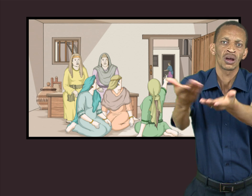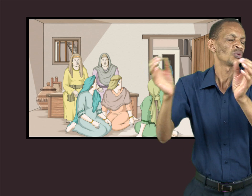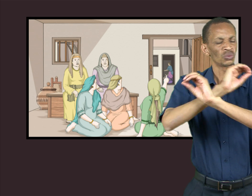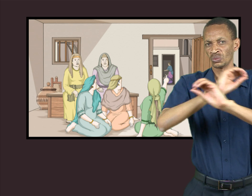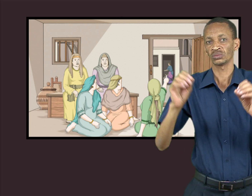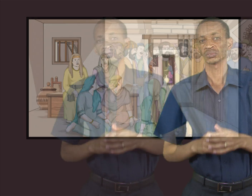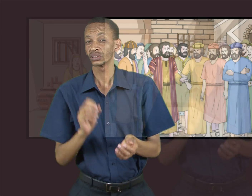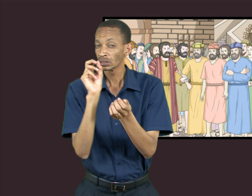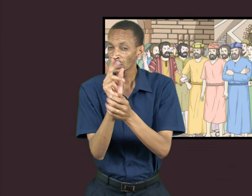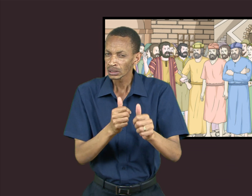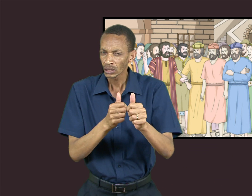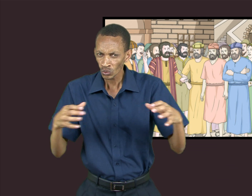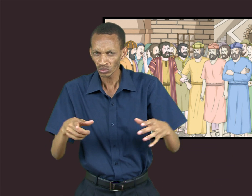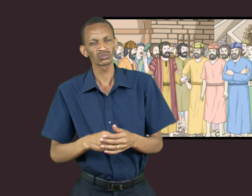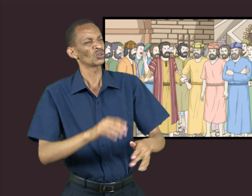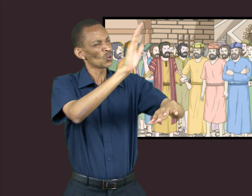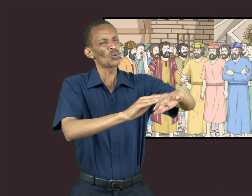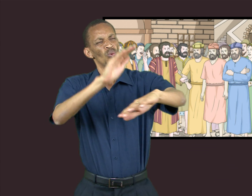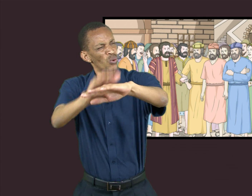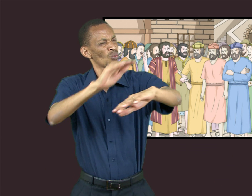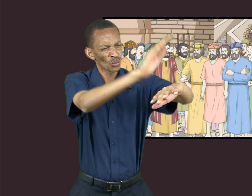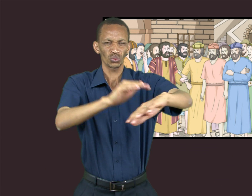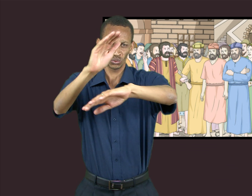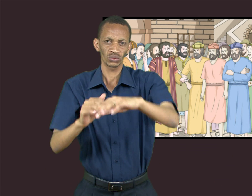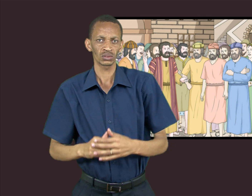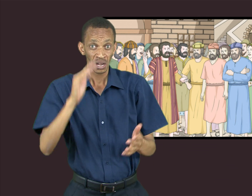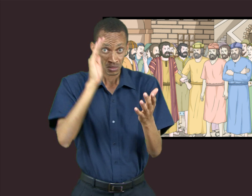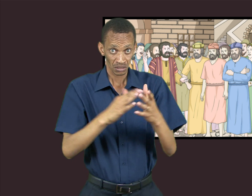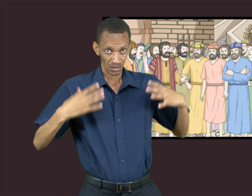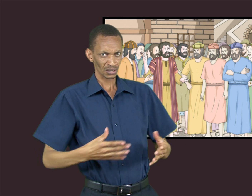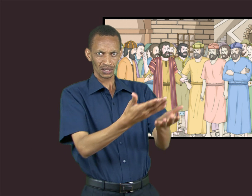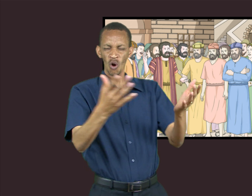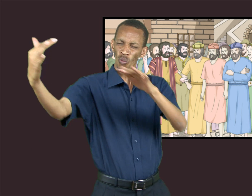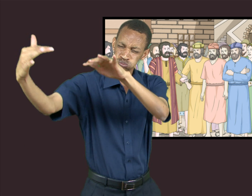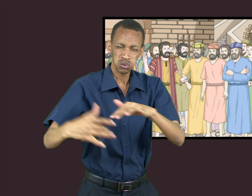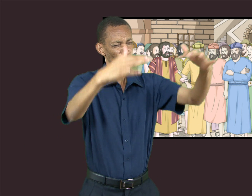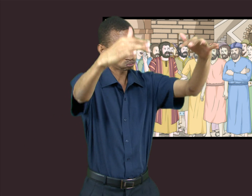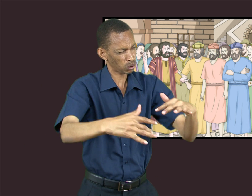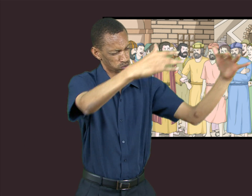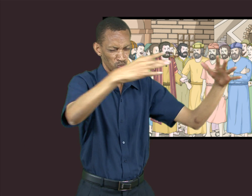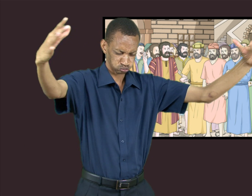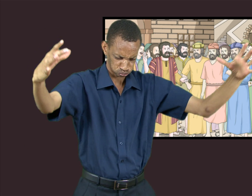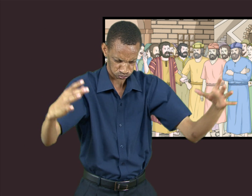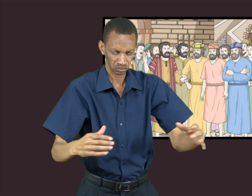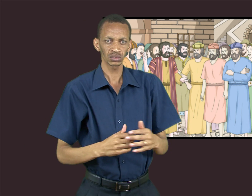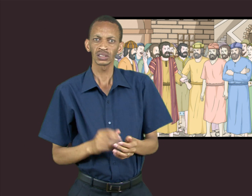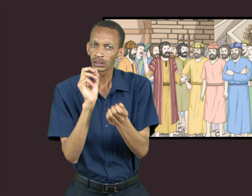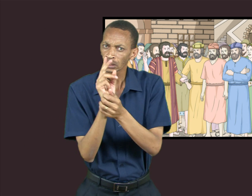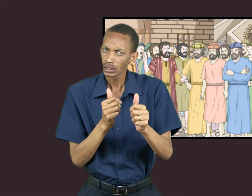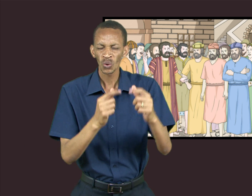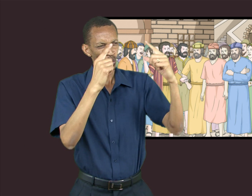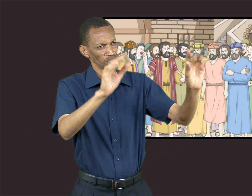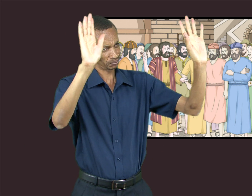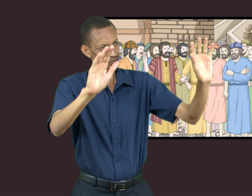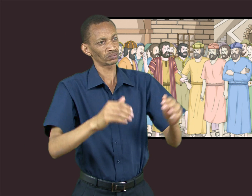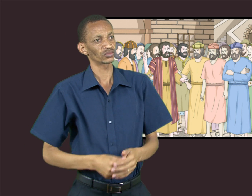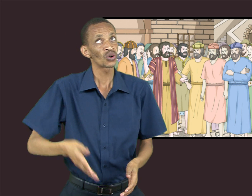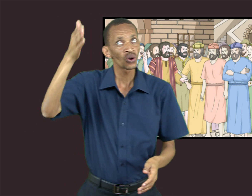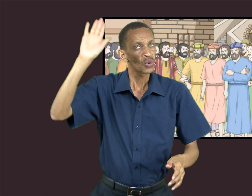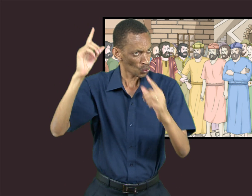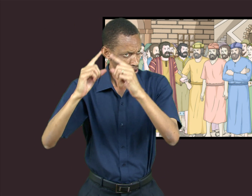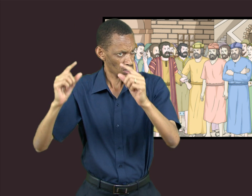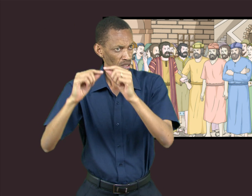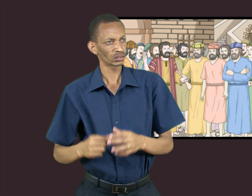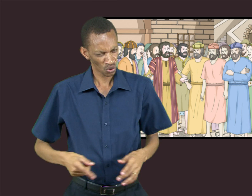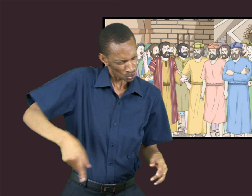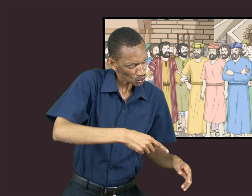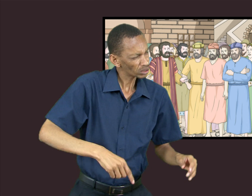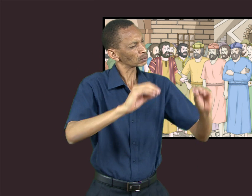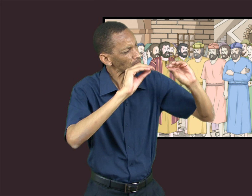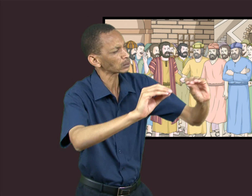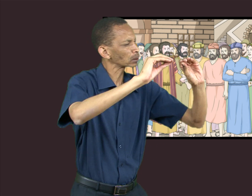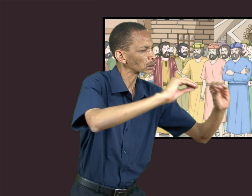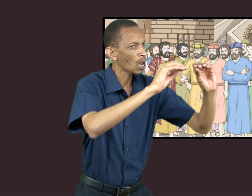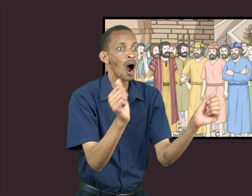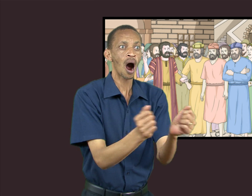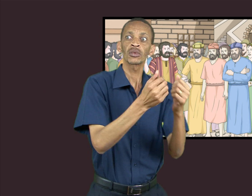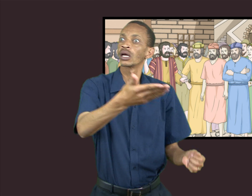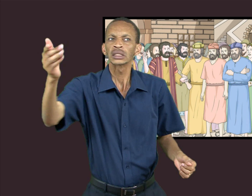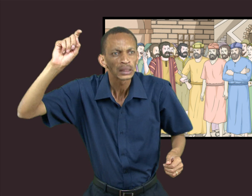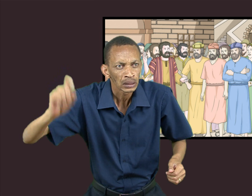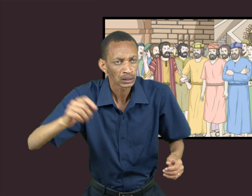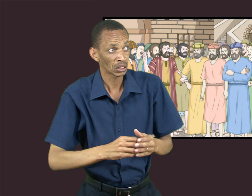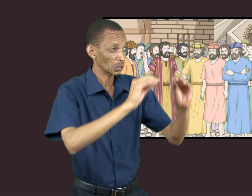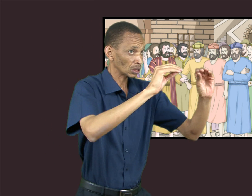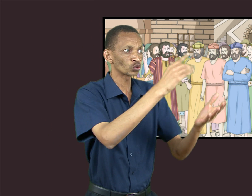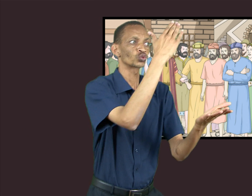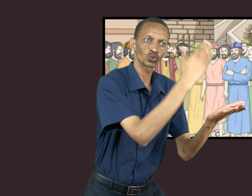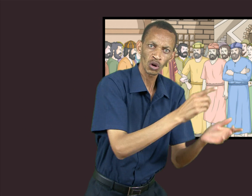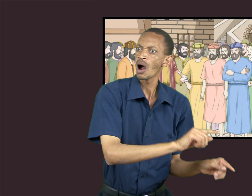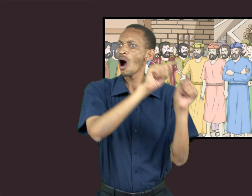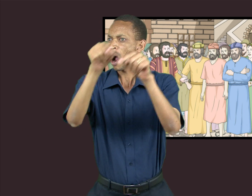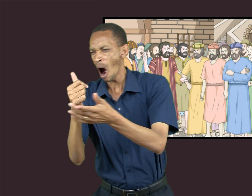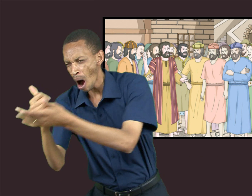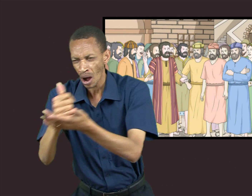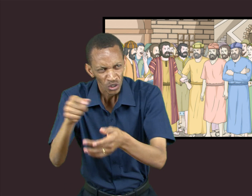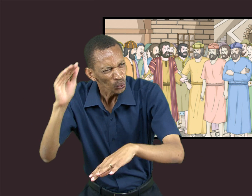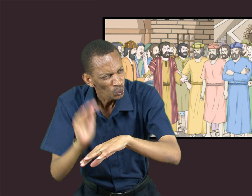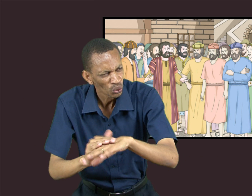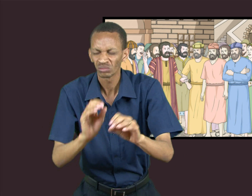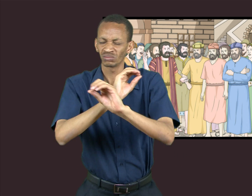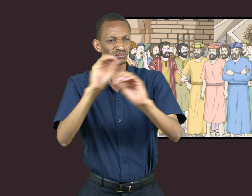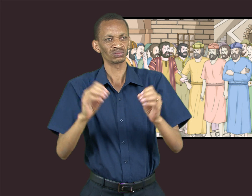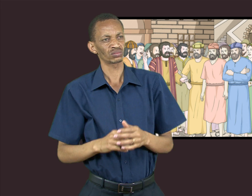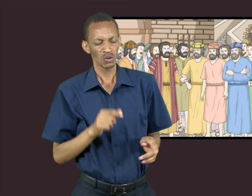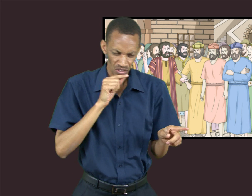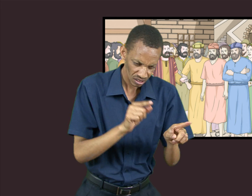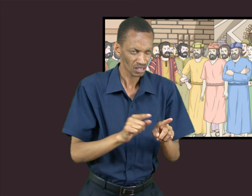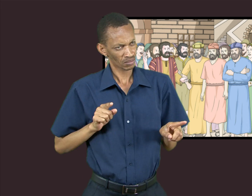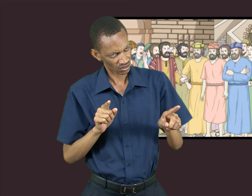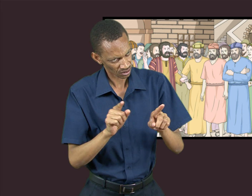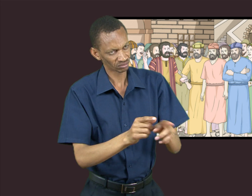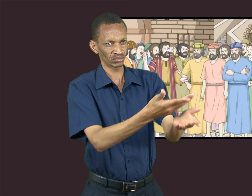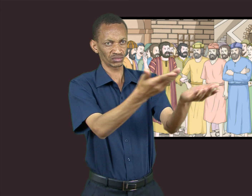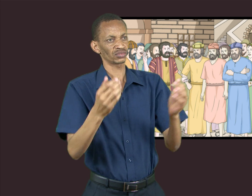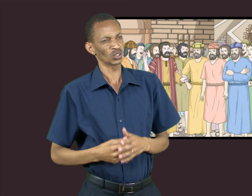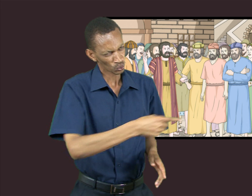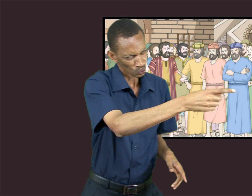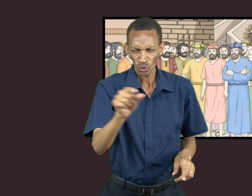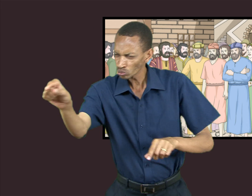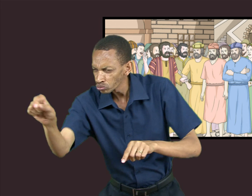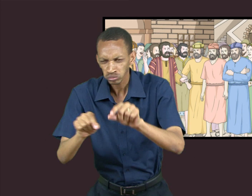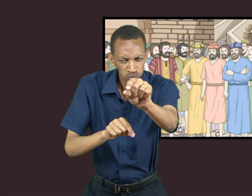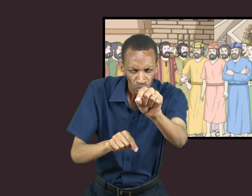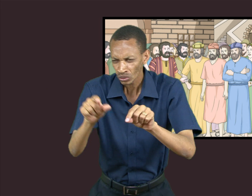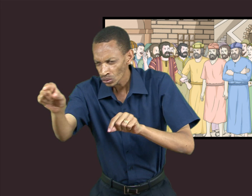So the Twelve summoned all the disciples and said, “It is unacceptable for us to neglect the word of God in order to wait on tables.